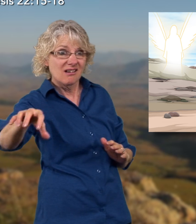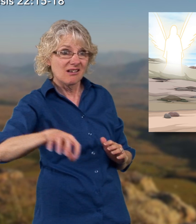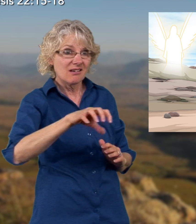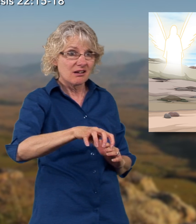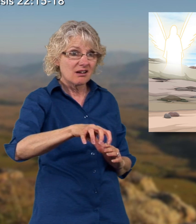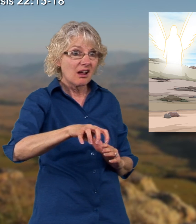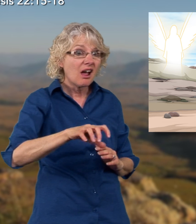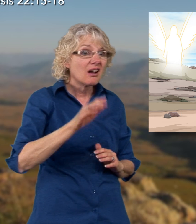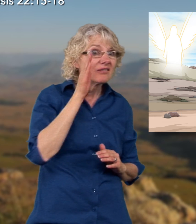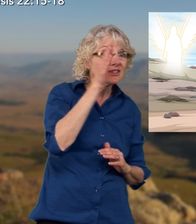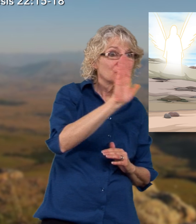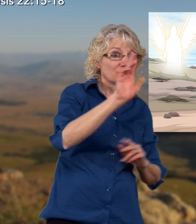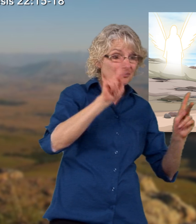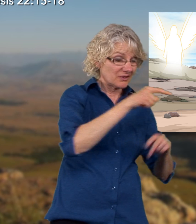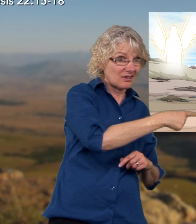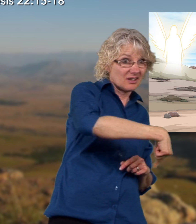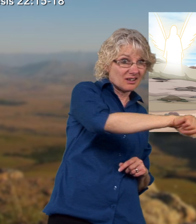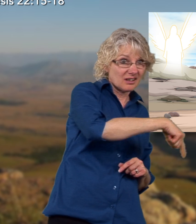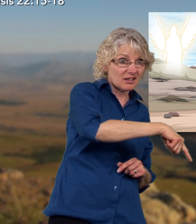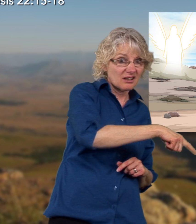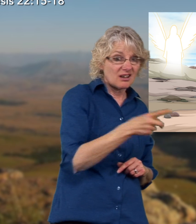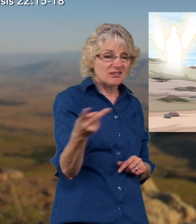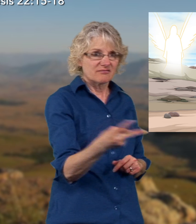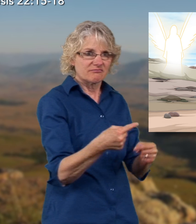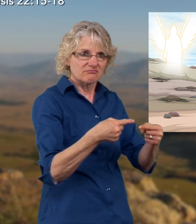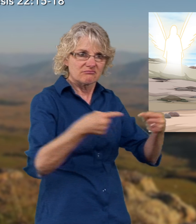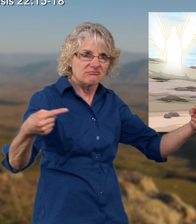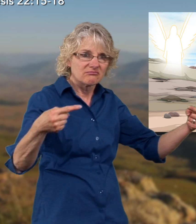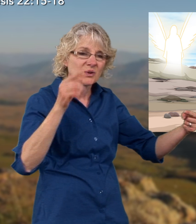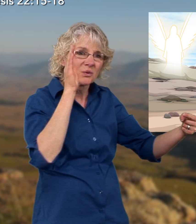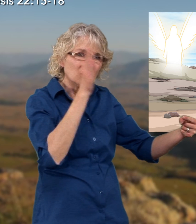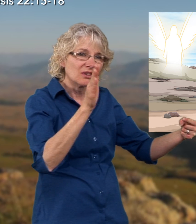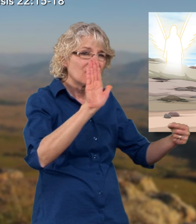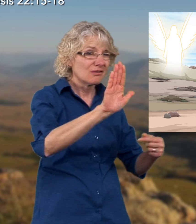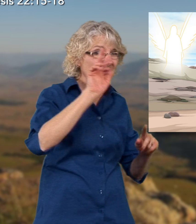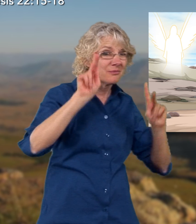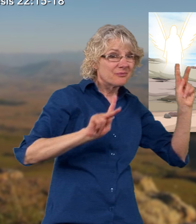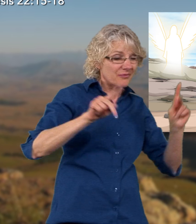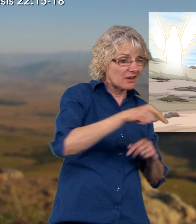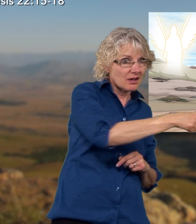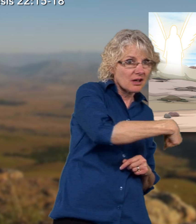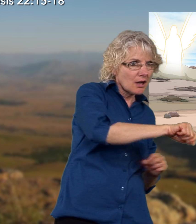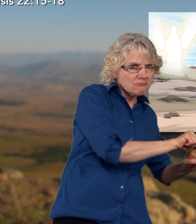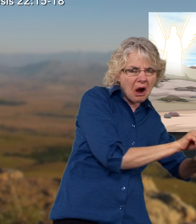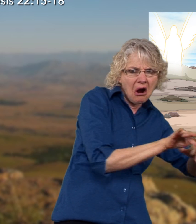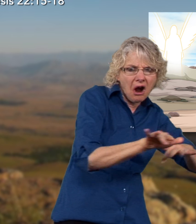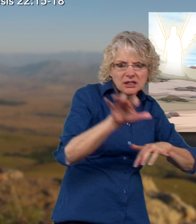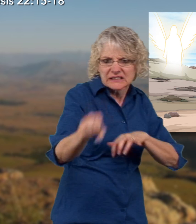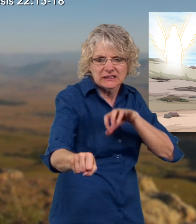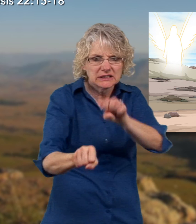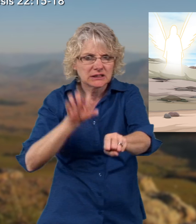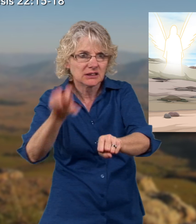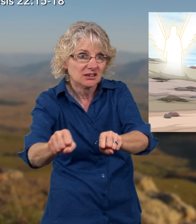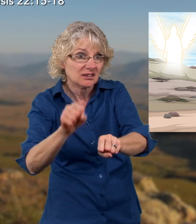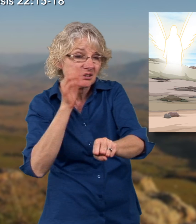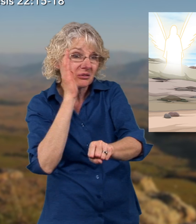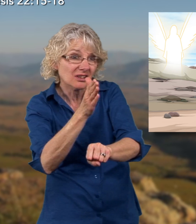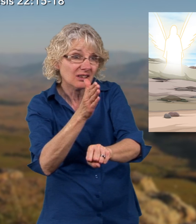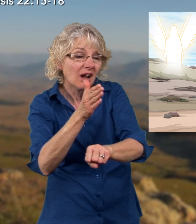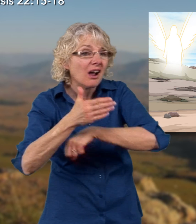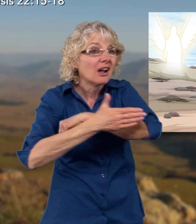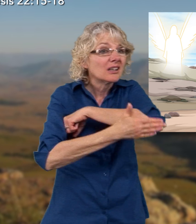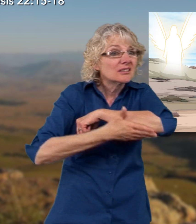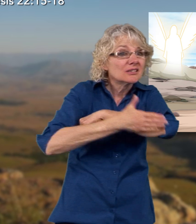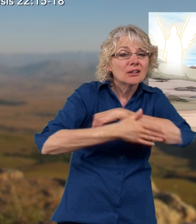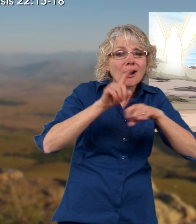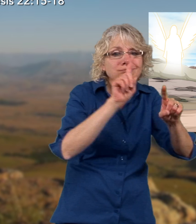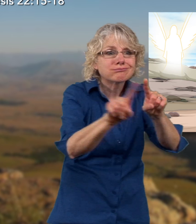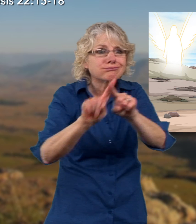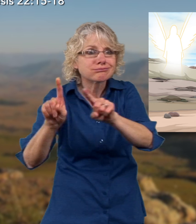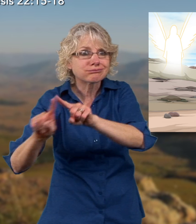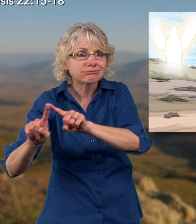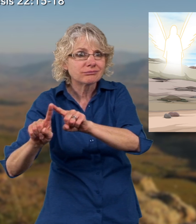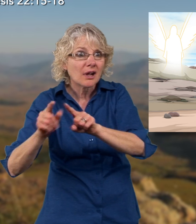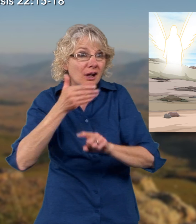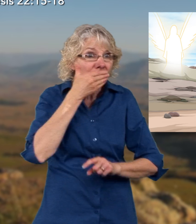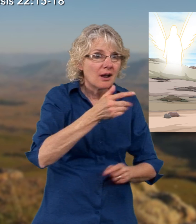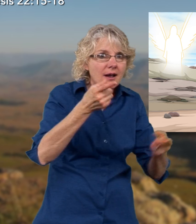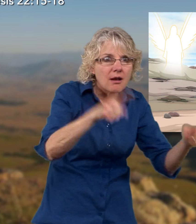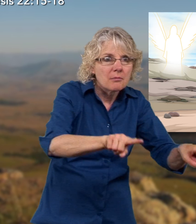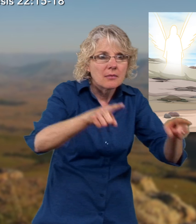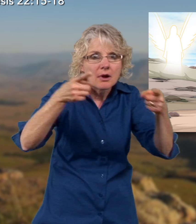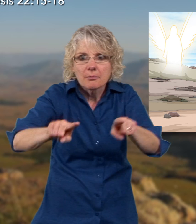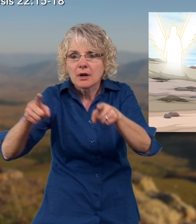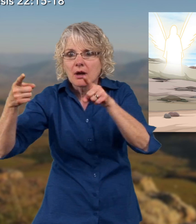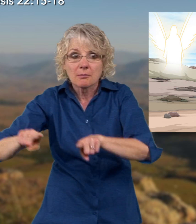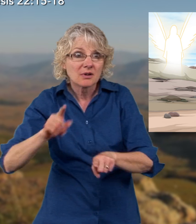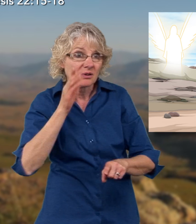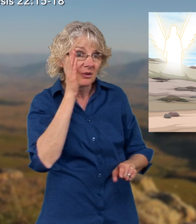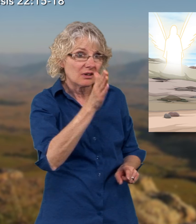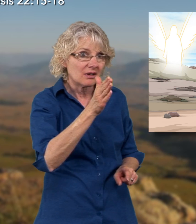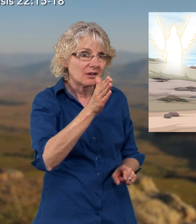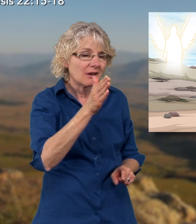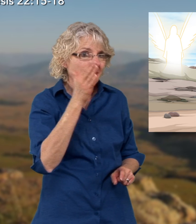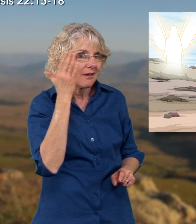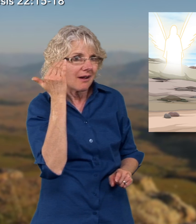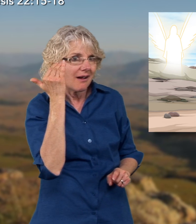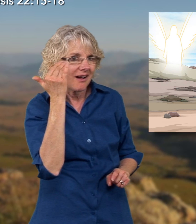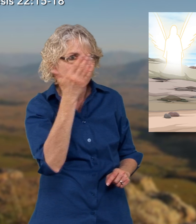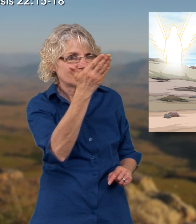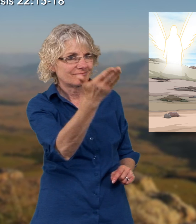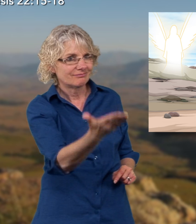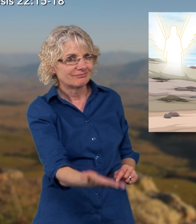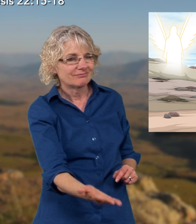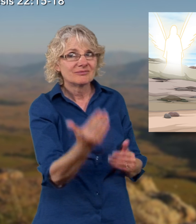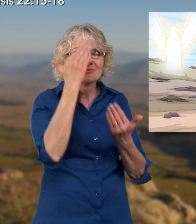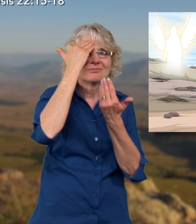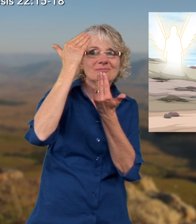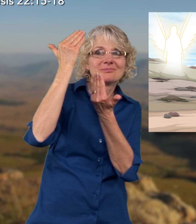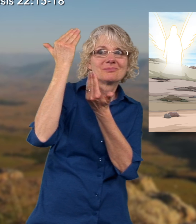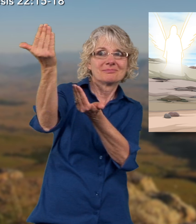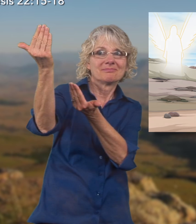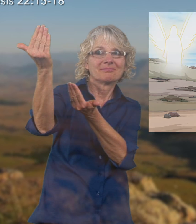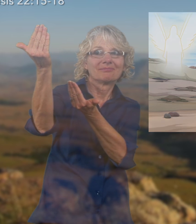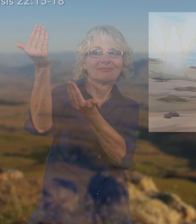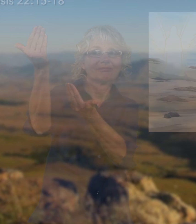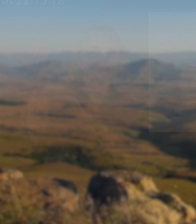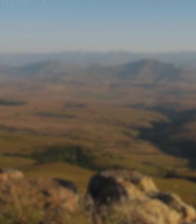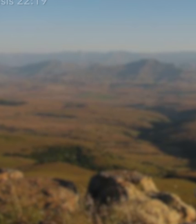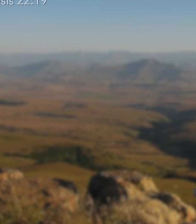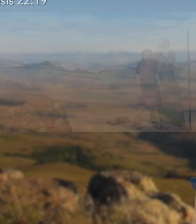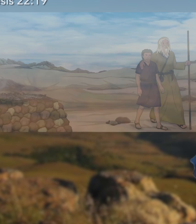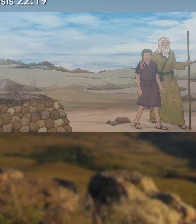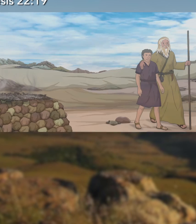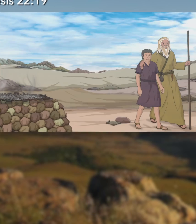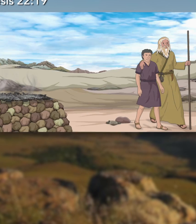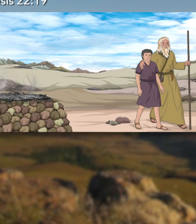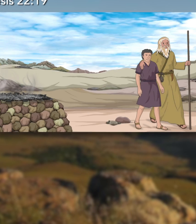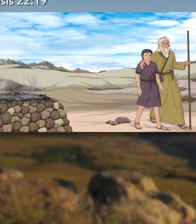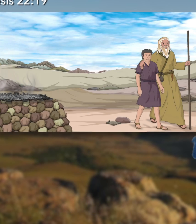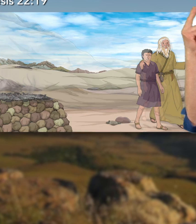Your descendants will possess the gates of their enemies. And through your offspring all nations of the earth will be blessed, because you have obeyed My voice.”